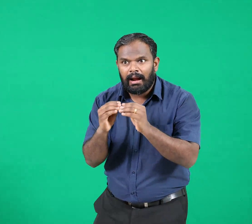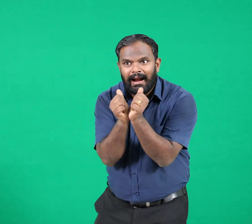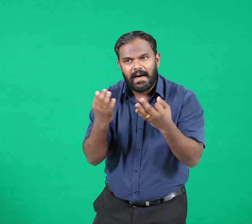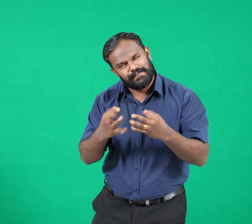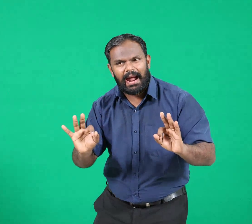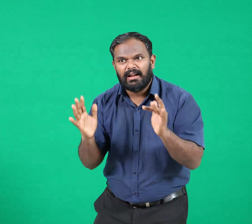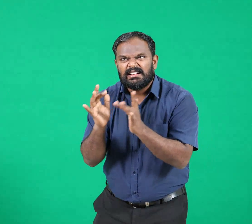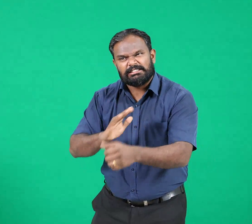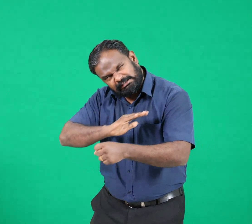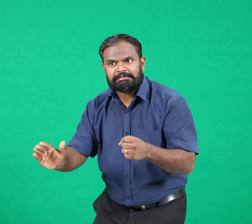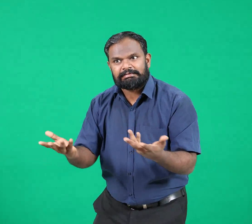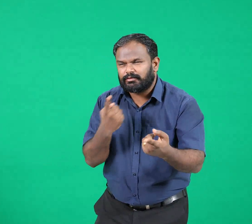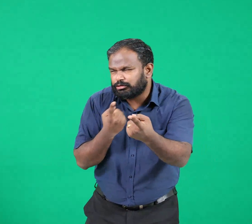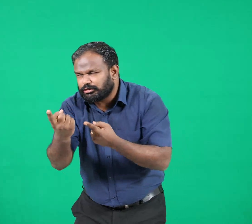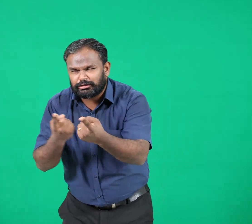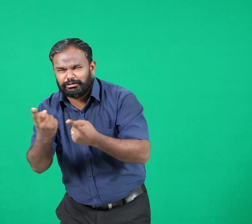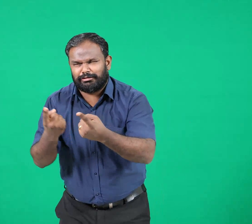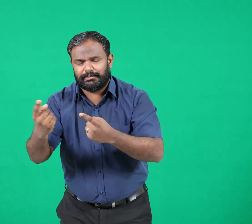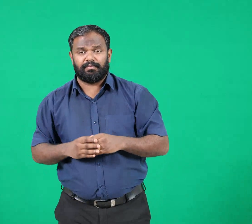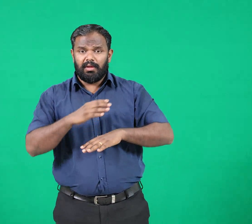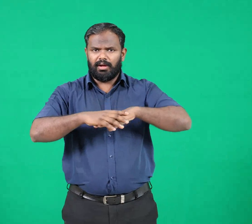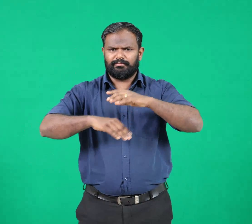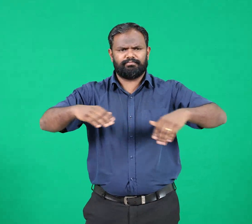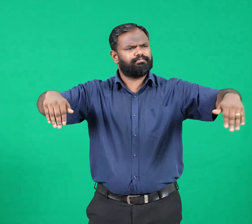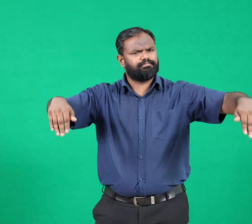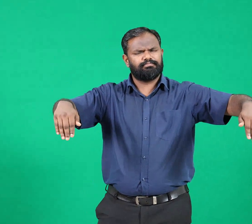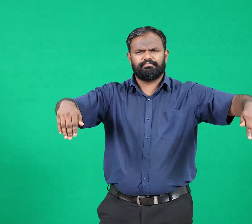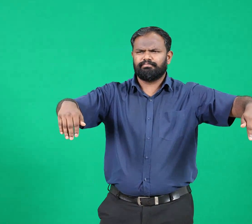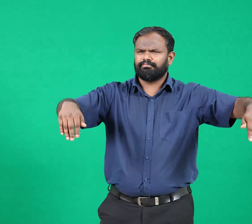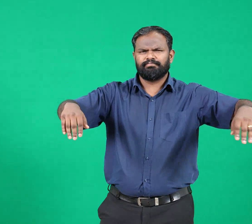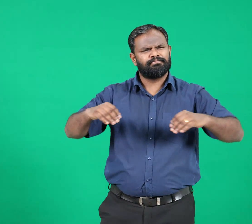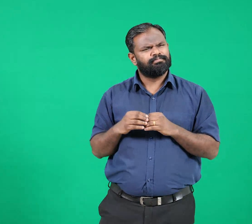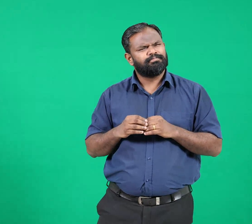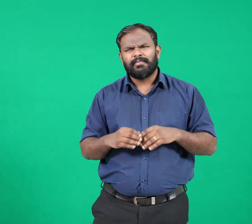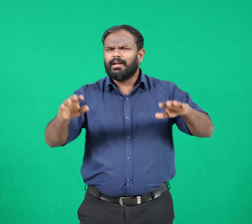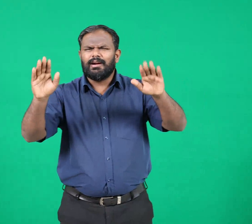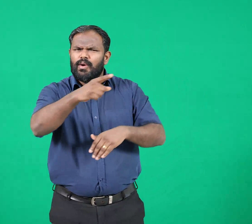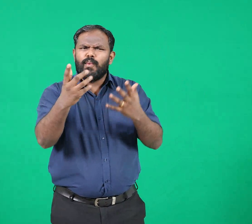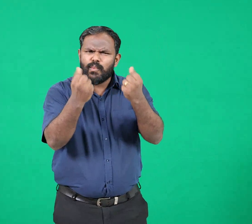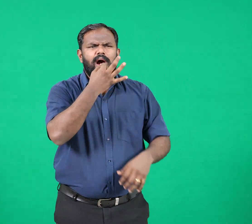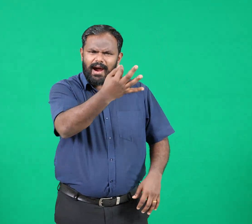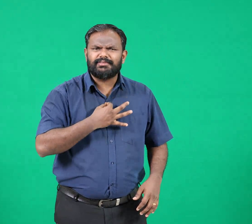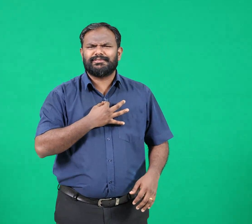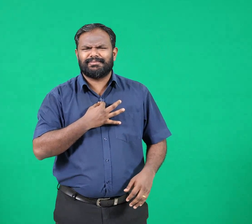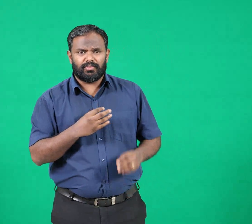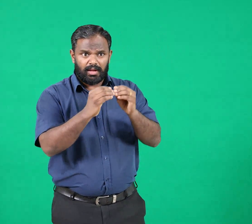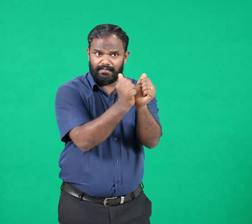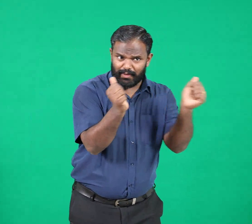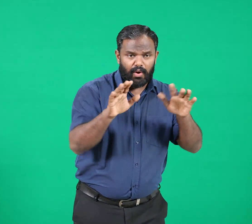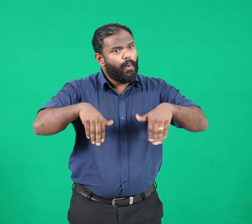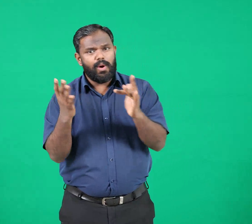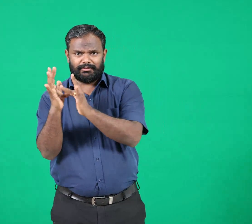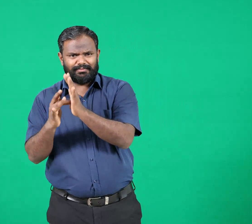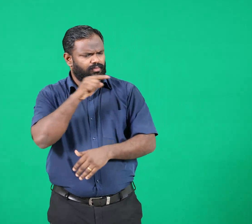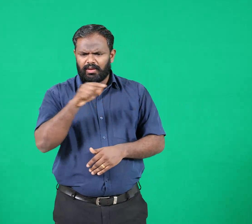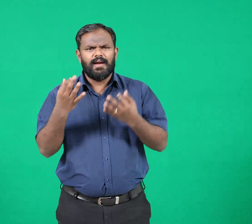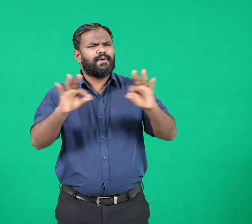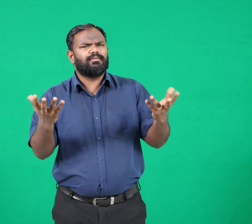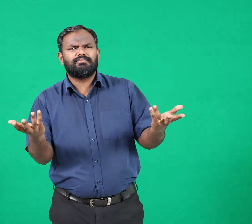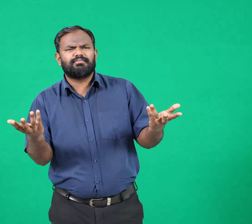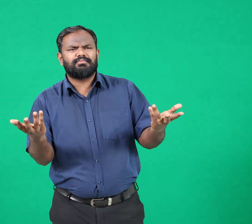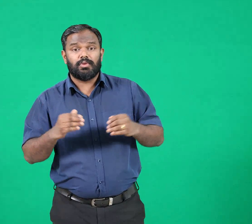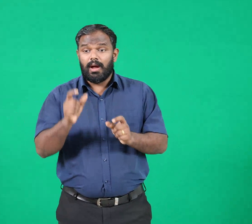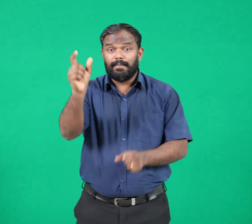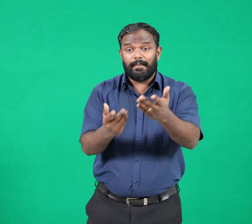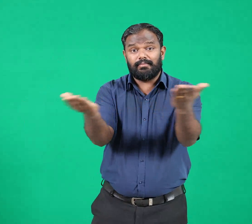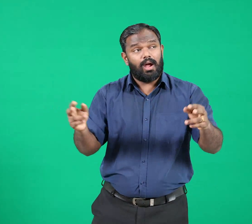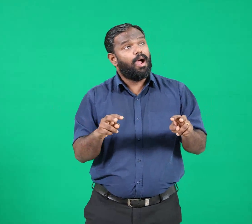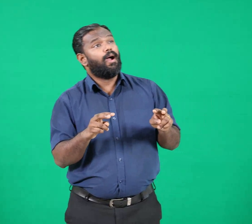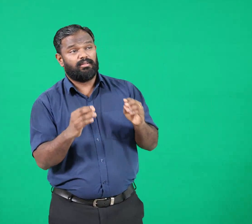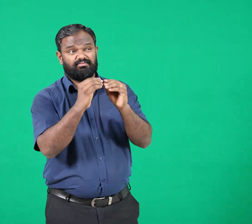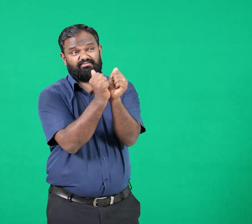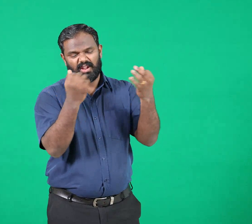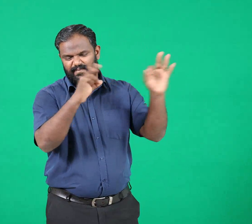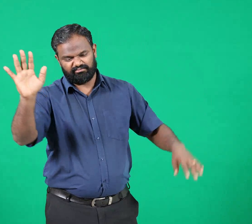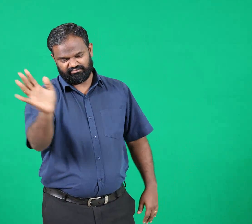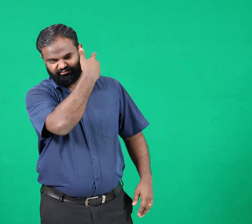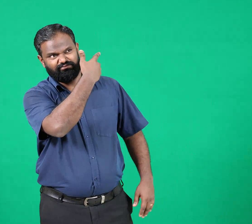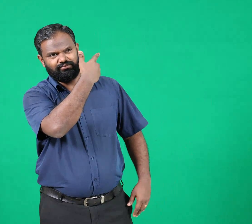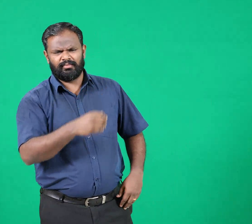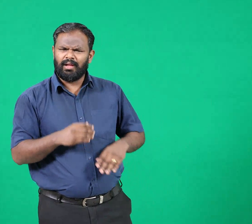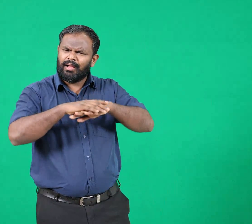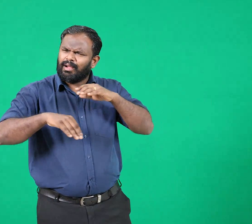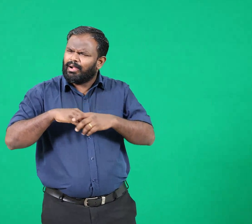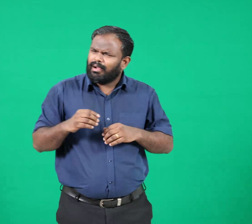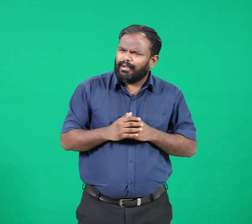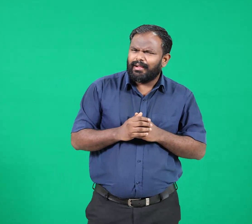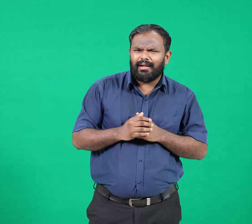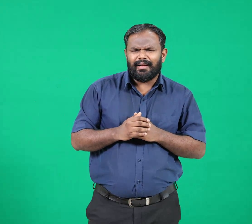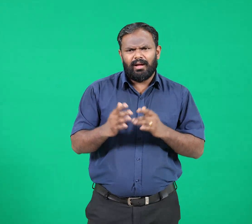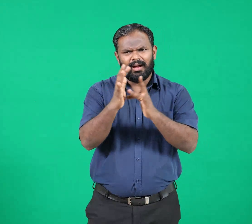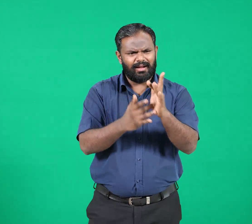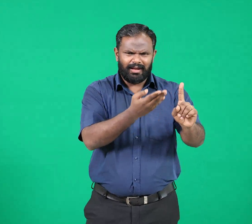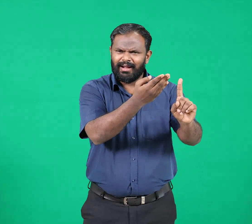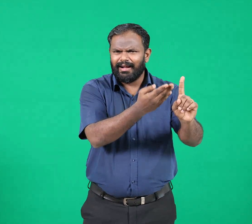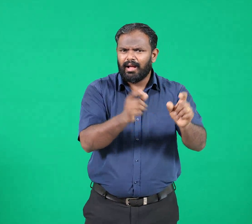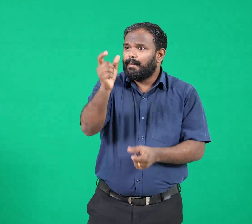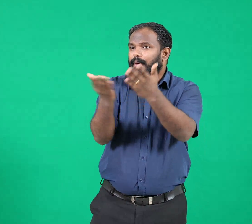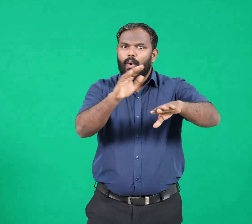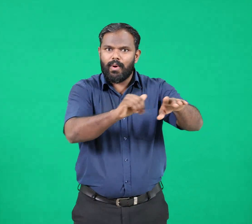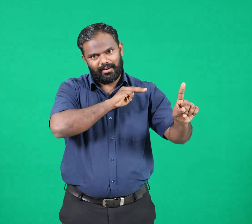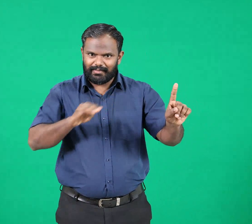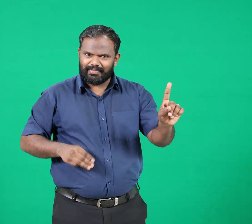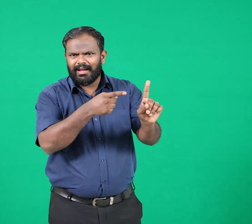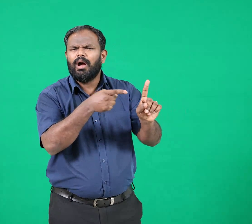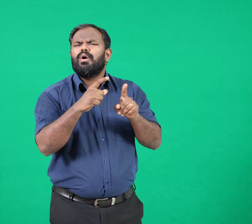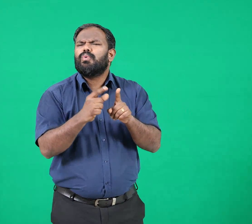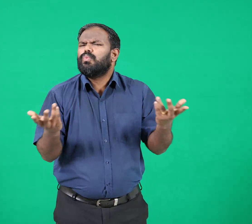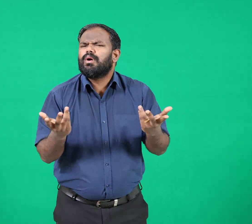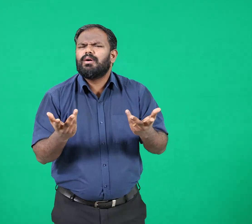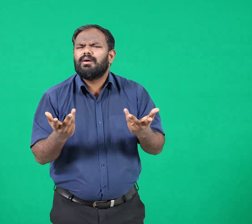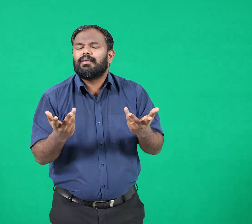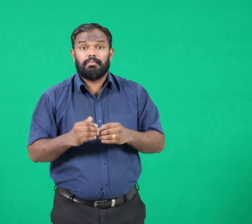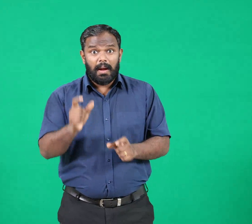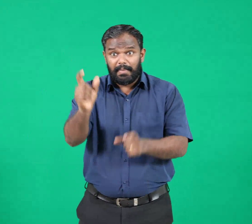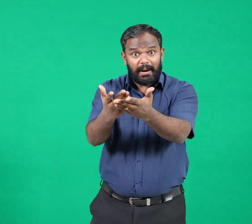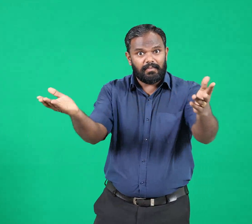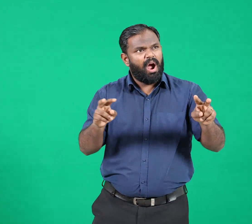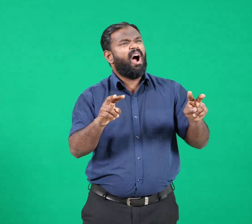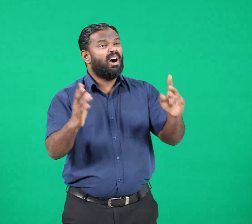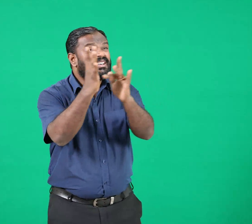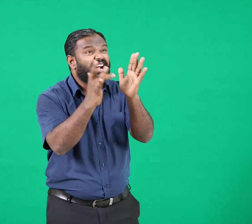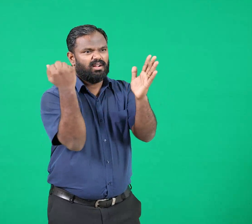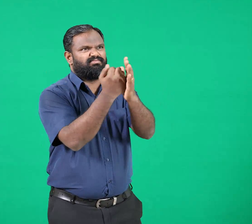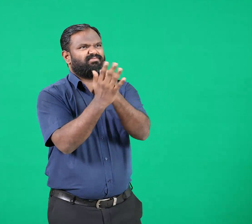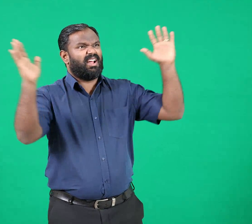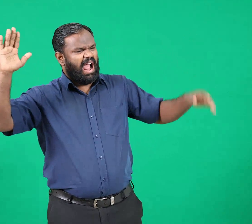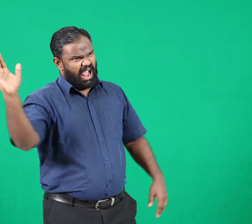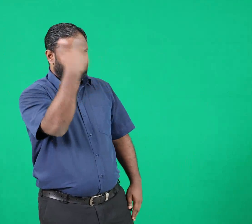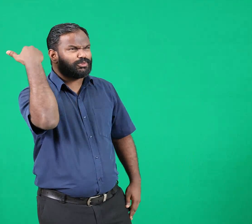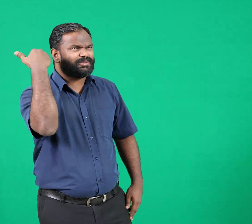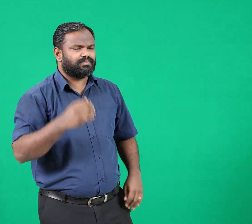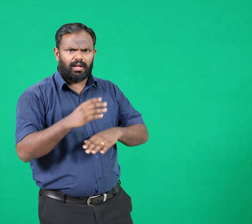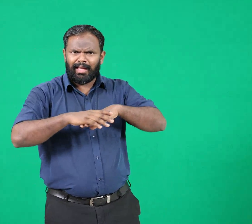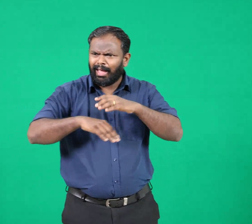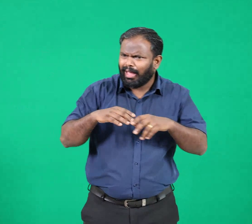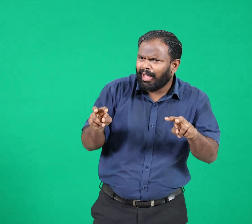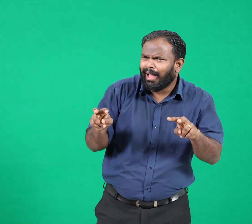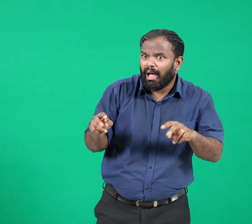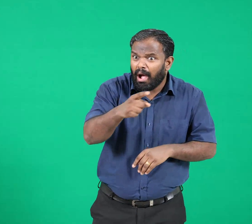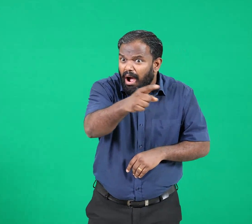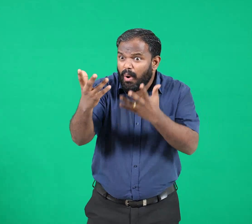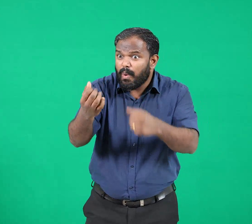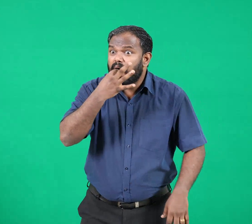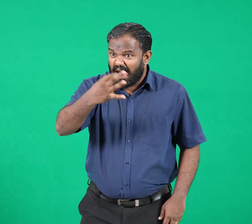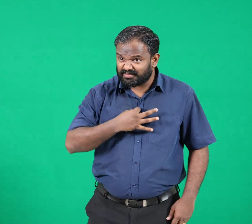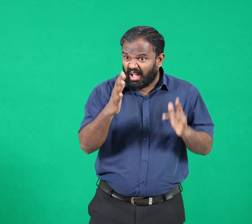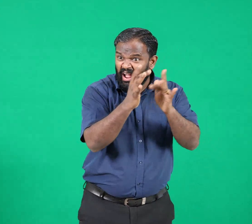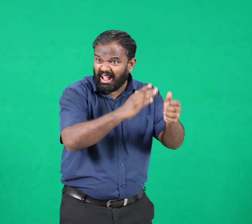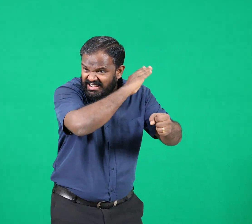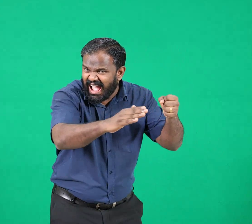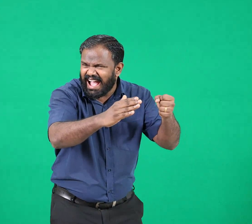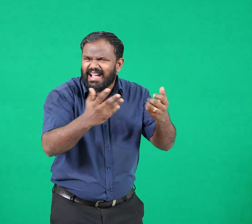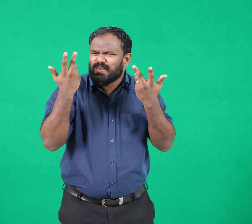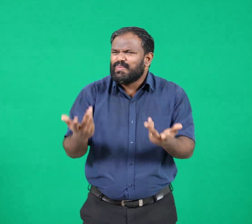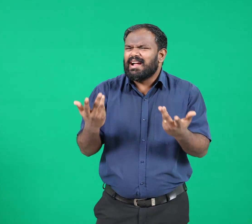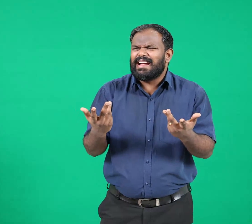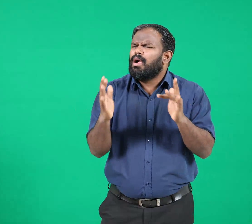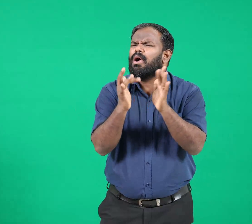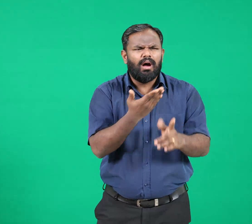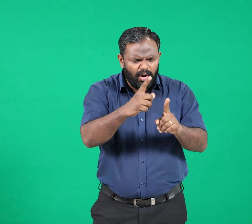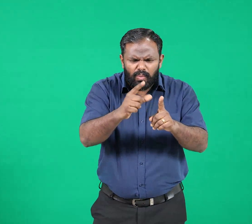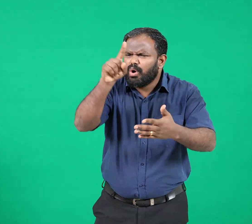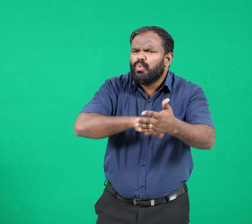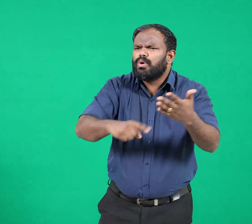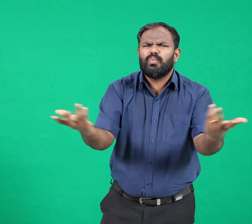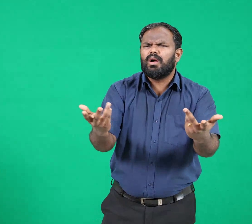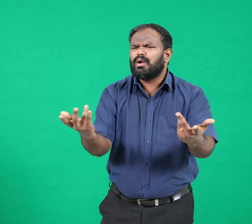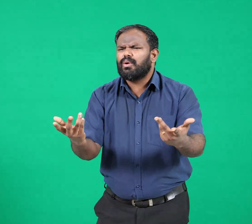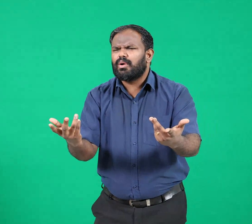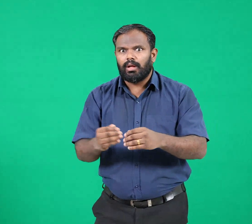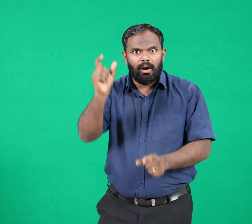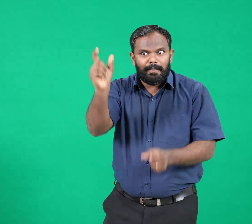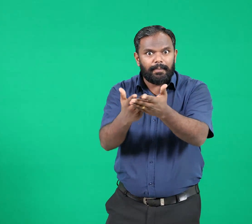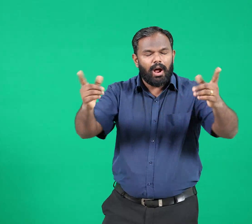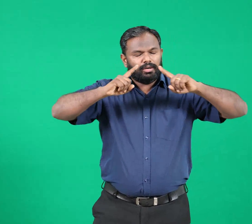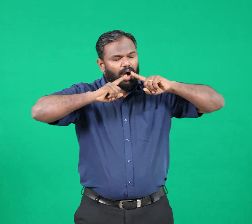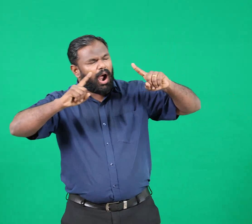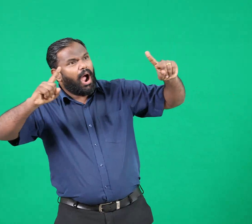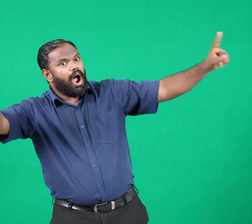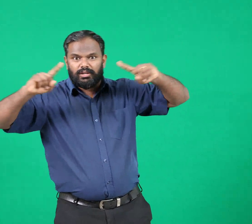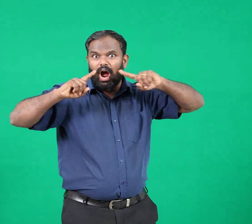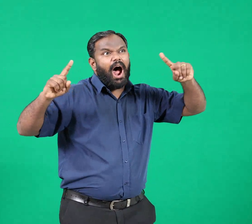"Which of the two do you want me to release to you?" asked the governor. "Barabbas," they replied. "What then should I do with Jesus who is called Christ?" Pilate asked. They all answered, "Crucify Him!" "Why?" asked Pilate. " What evil has He done?"